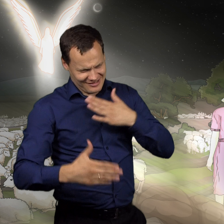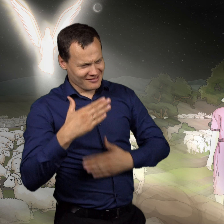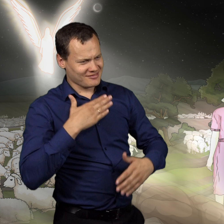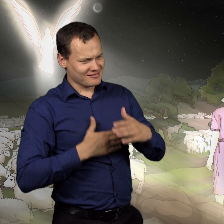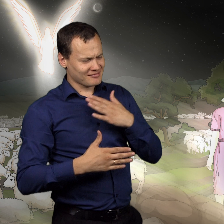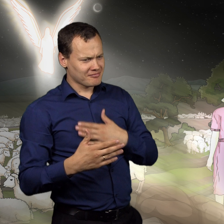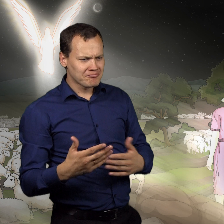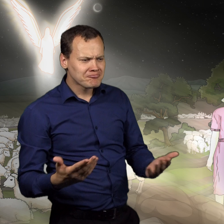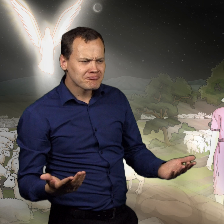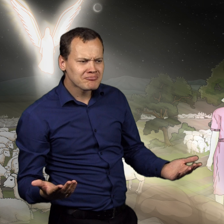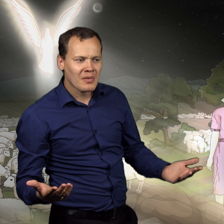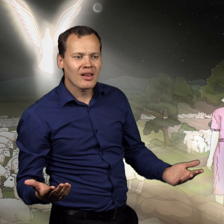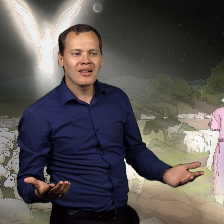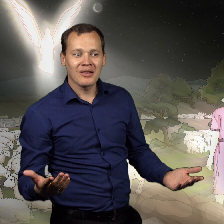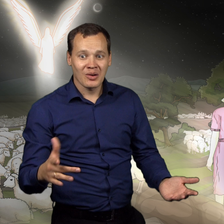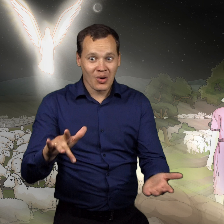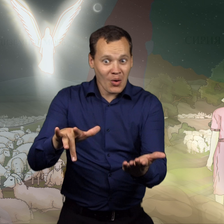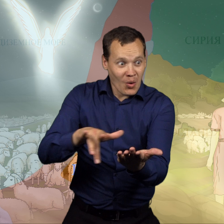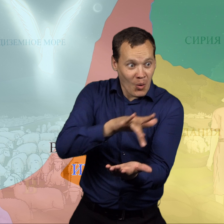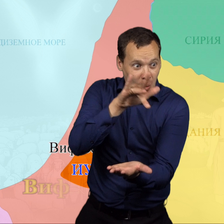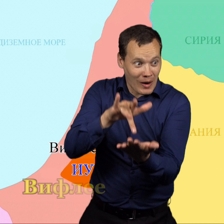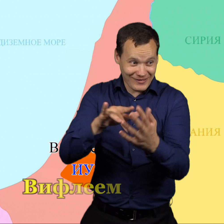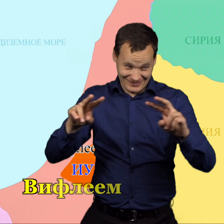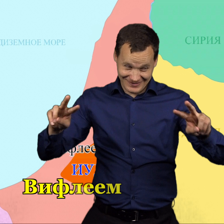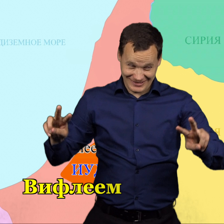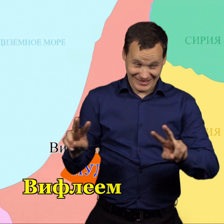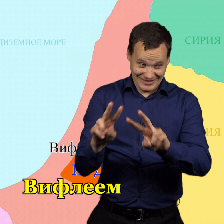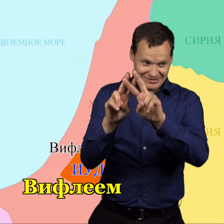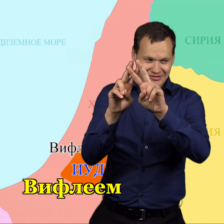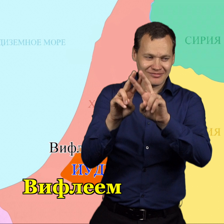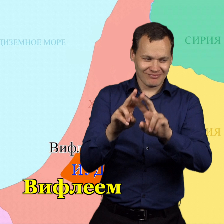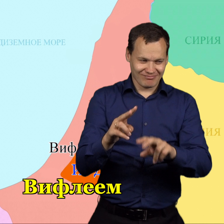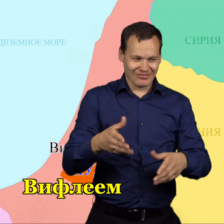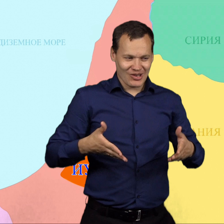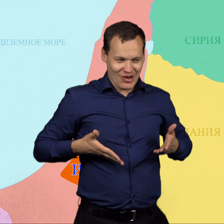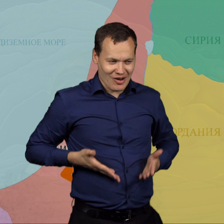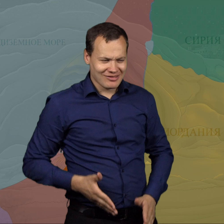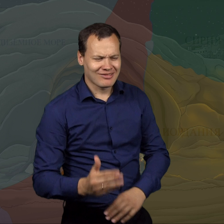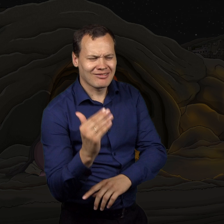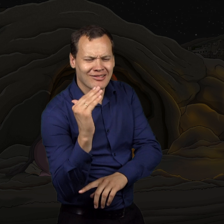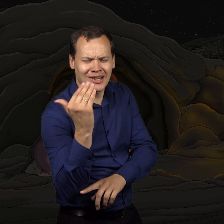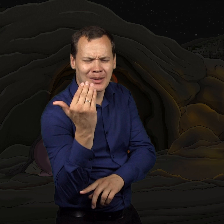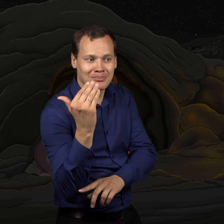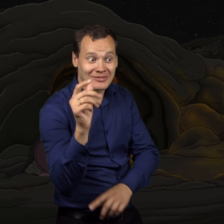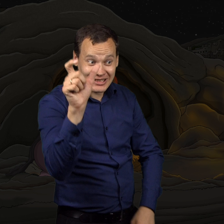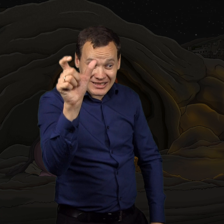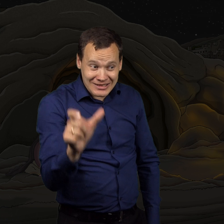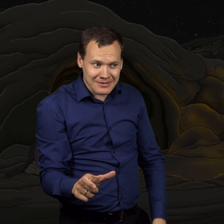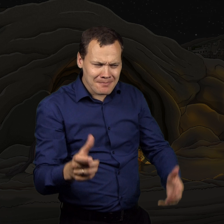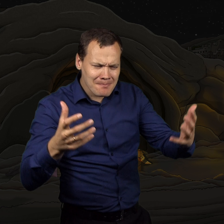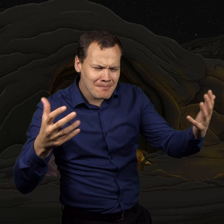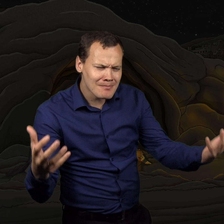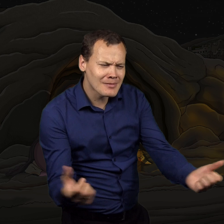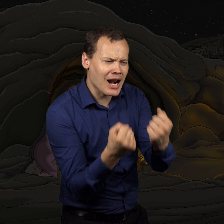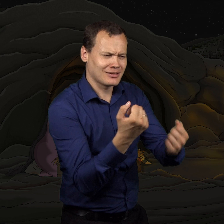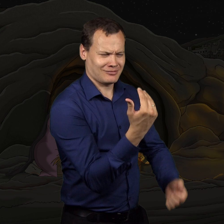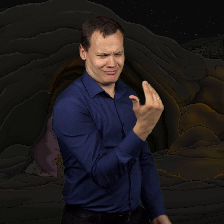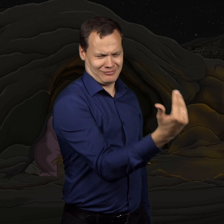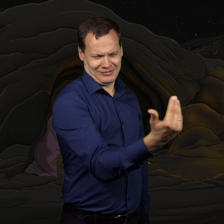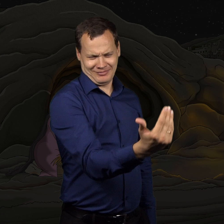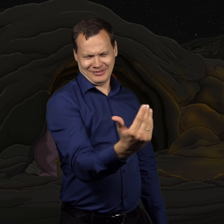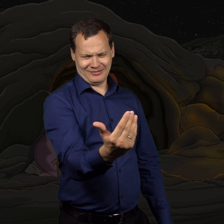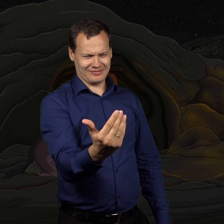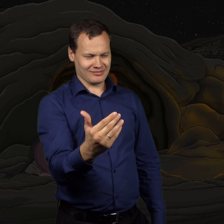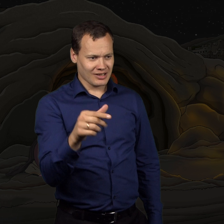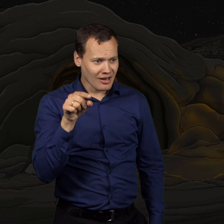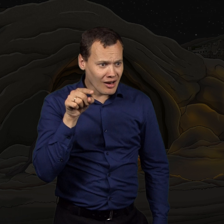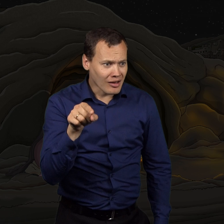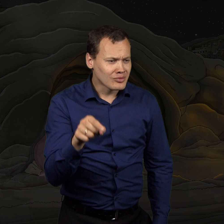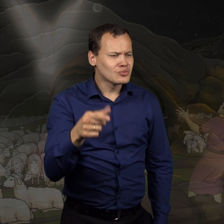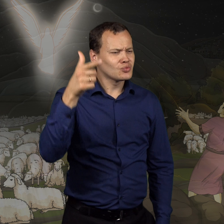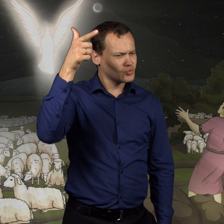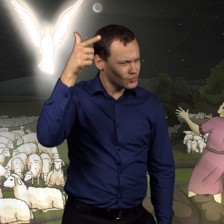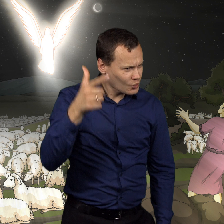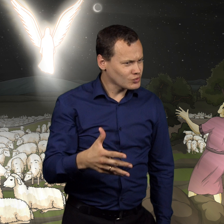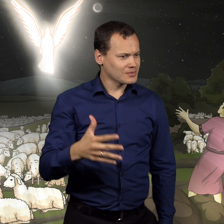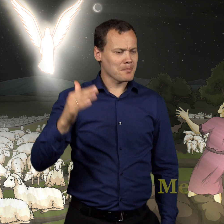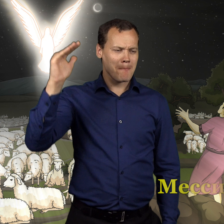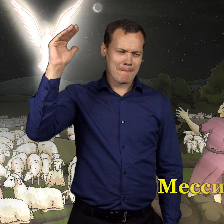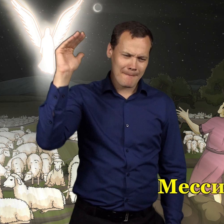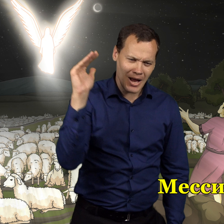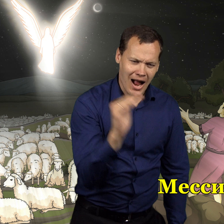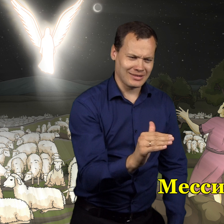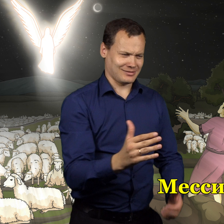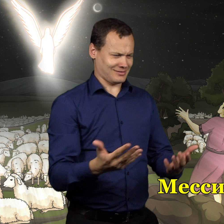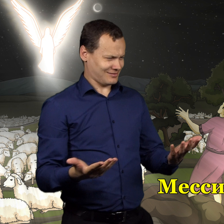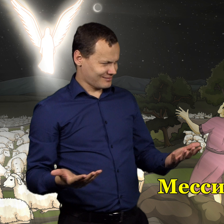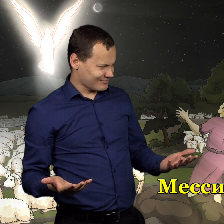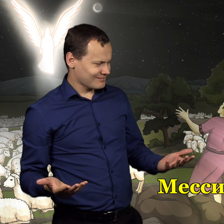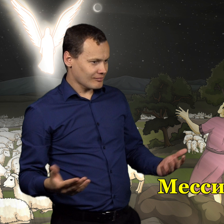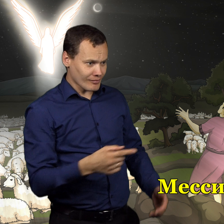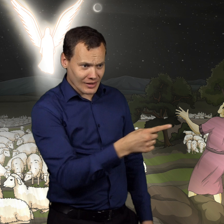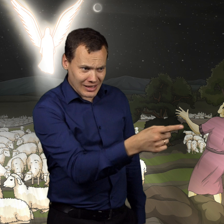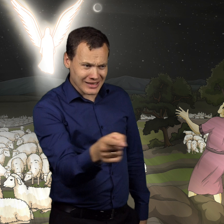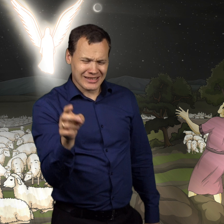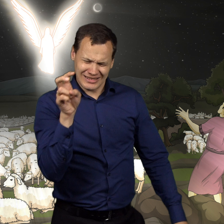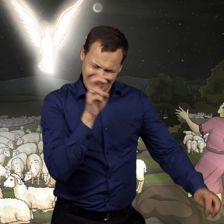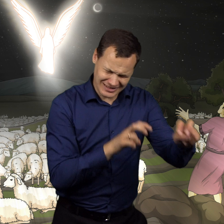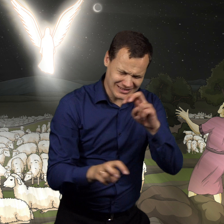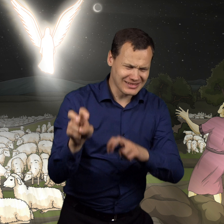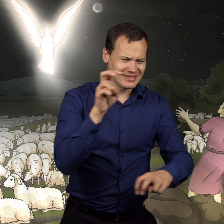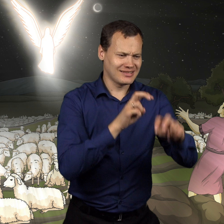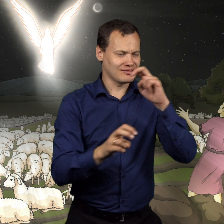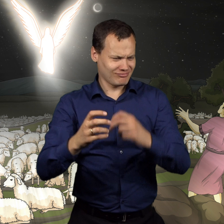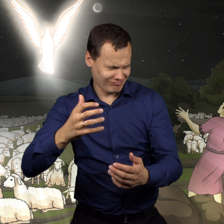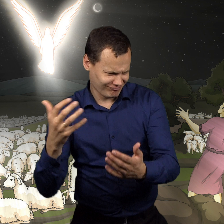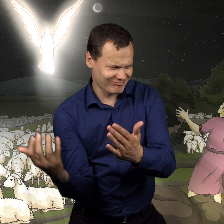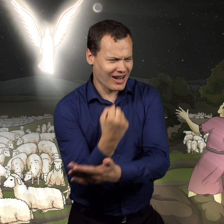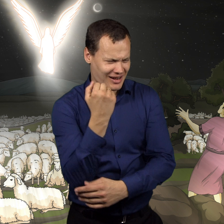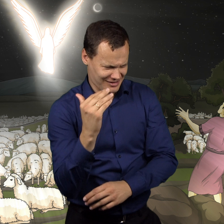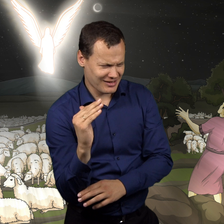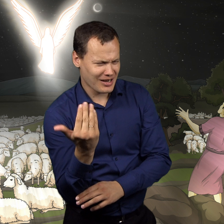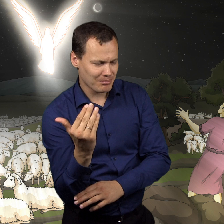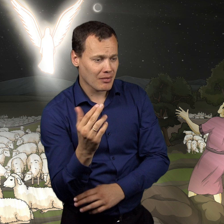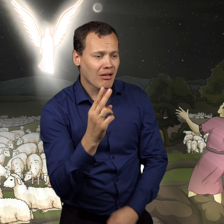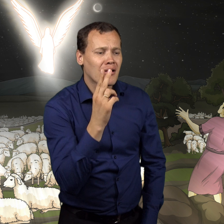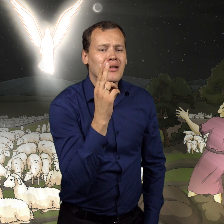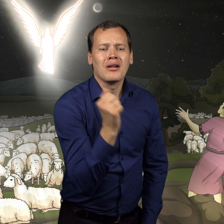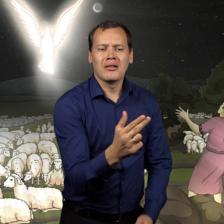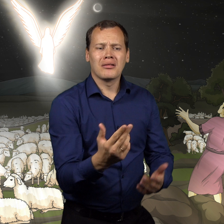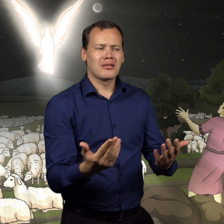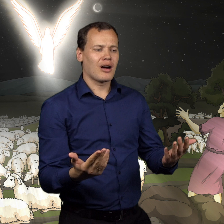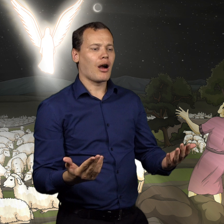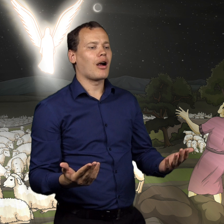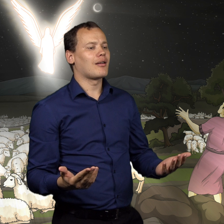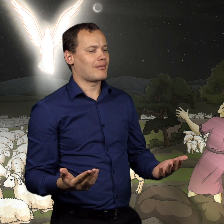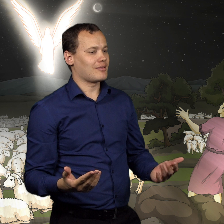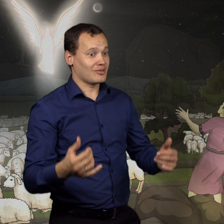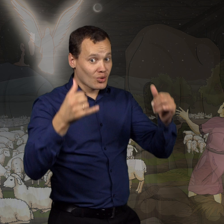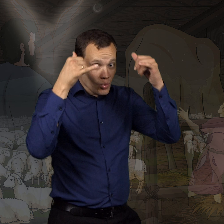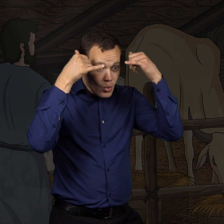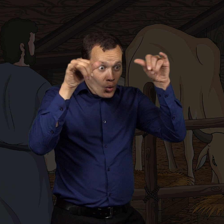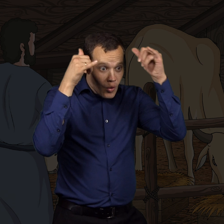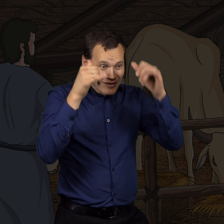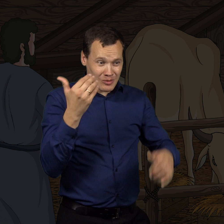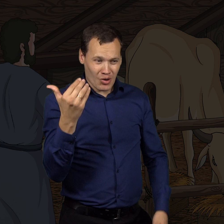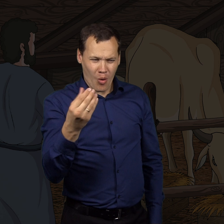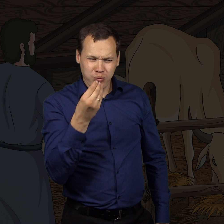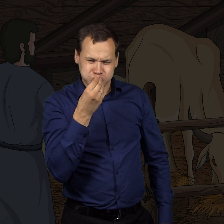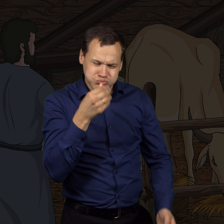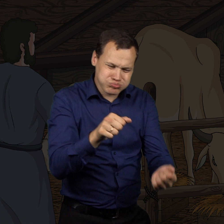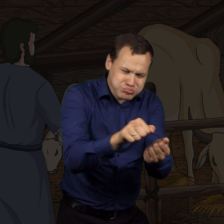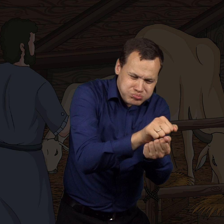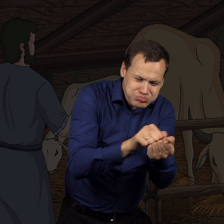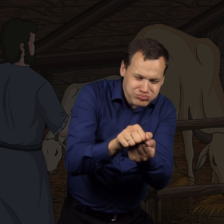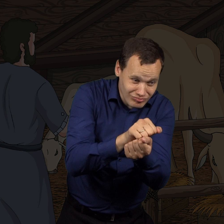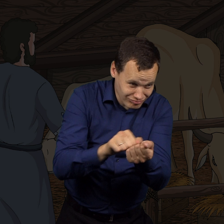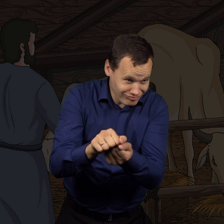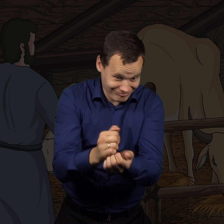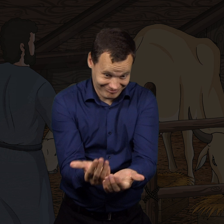For behold, I bring you good news of great joy that will be for all the people: Today in the city of David a Savior has been born to you. He is Christ the Lord!